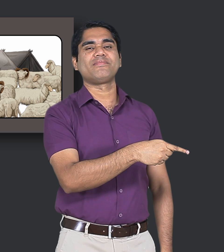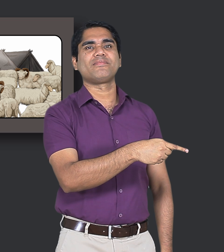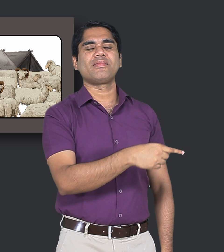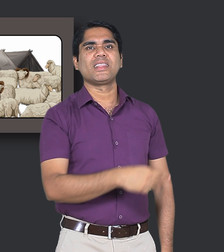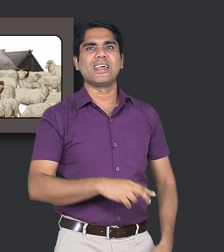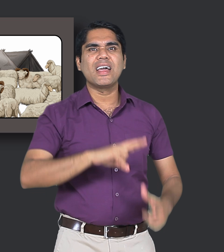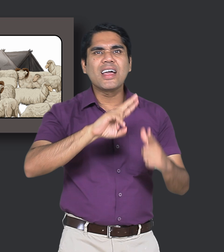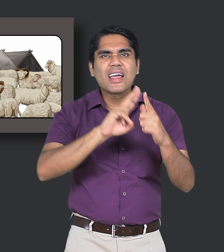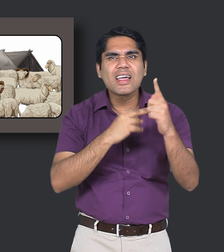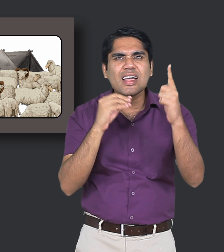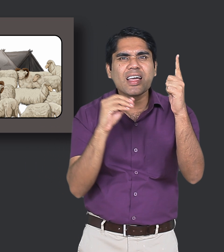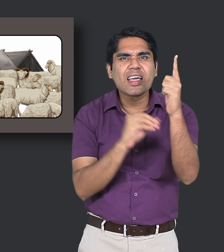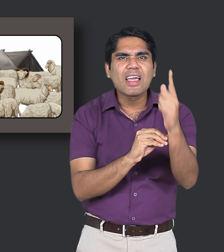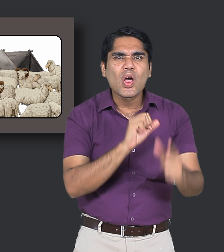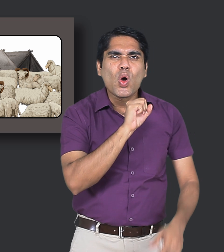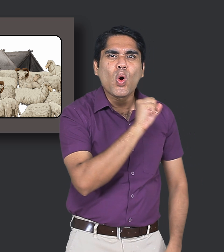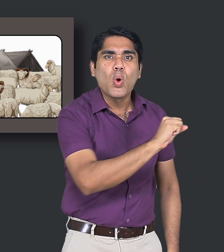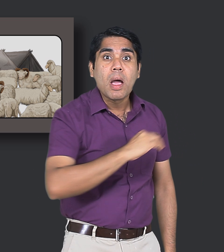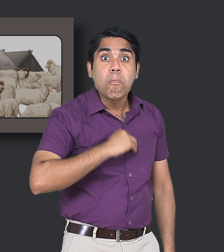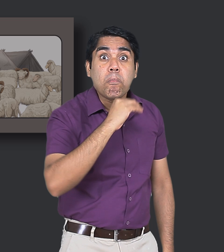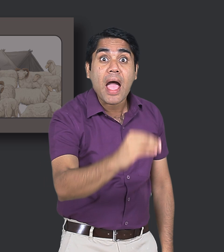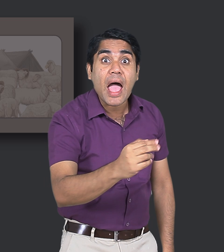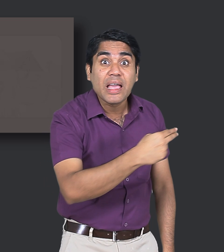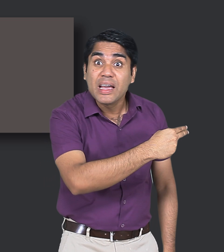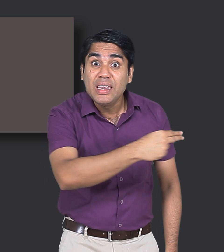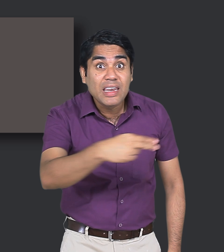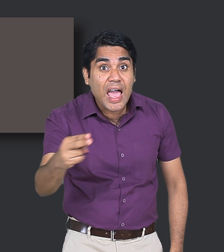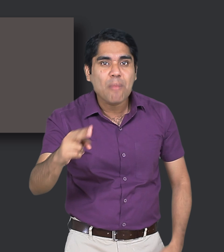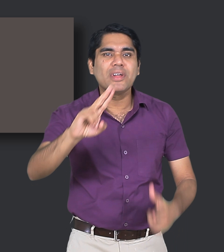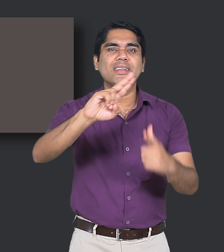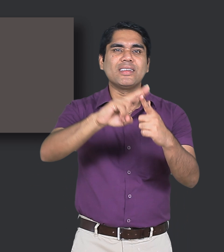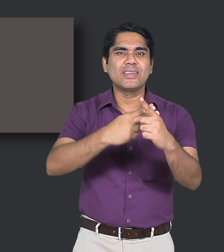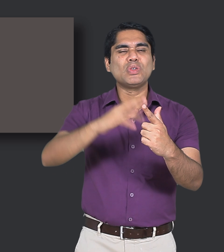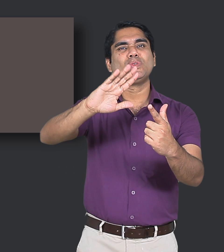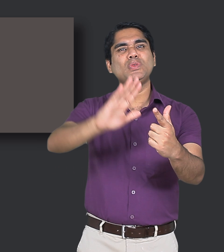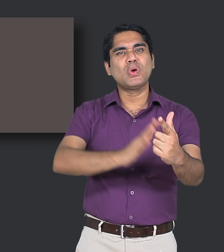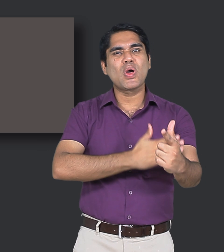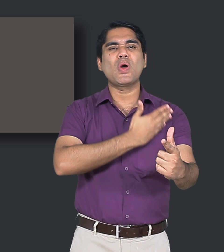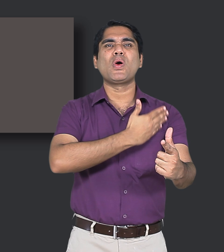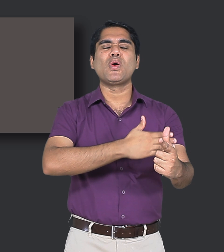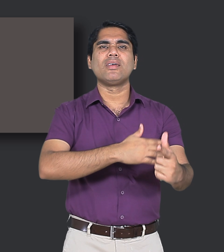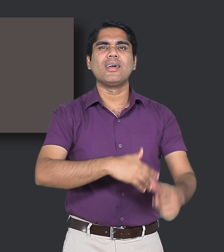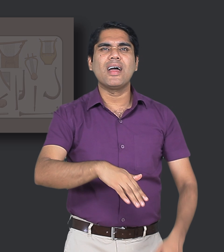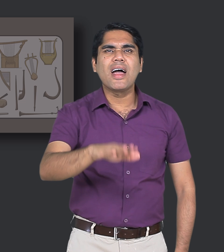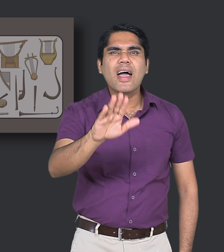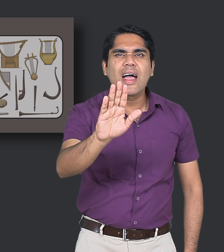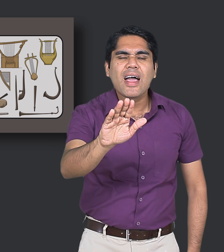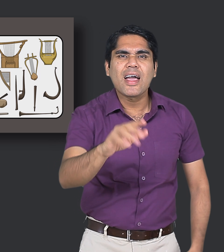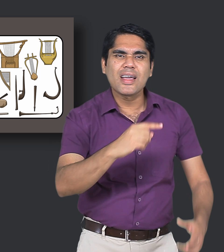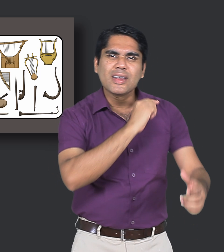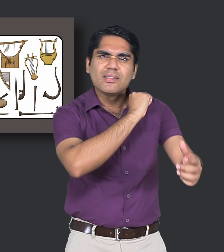And his brother’s name was Jubal;